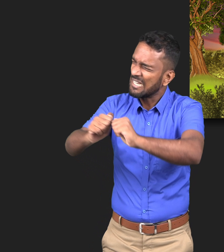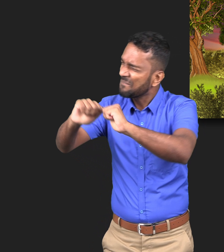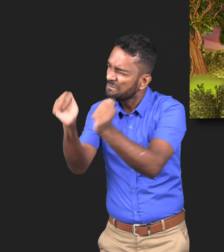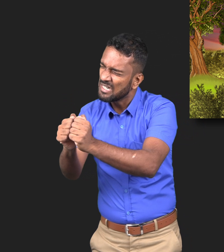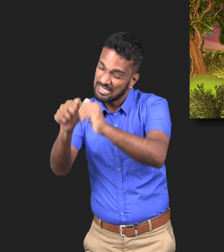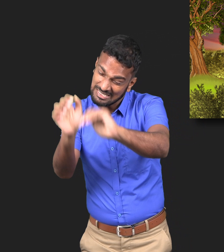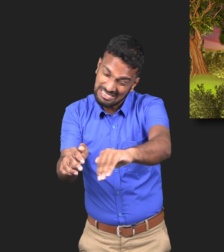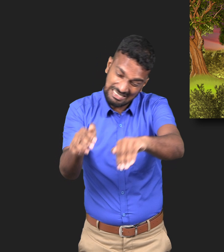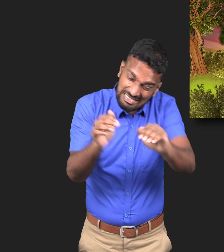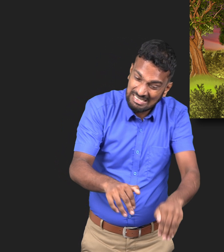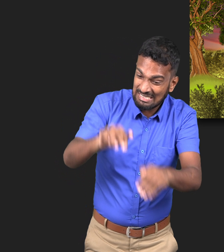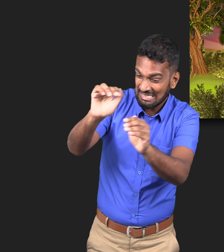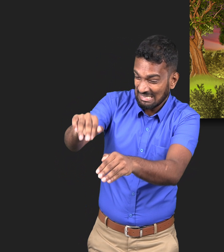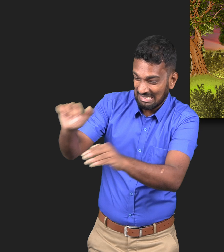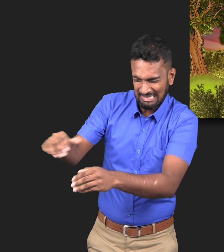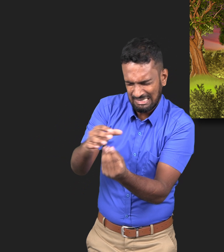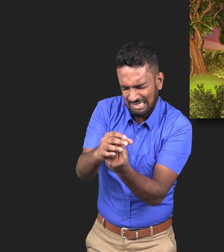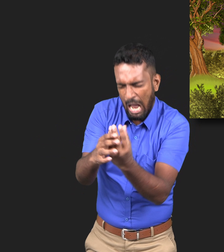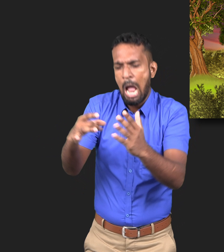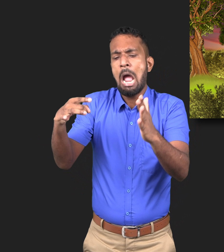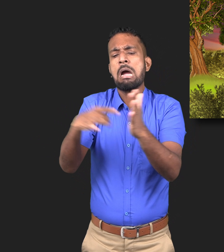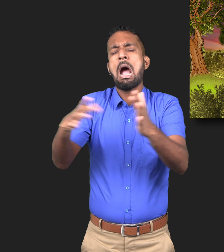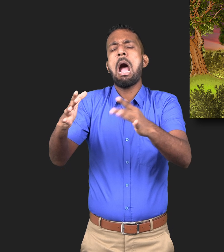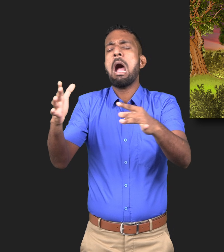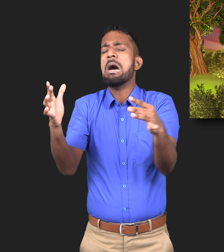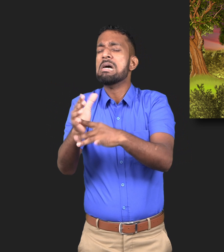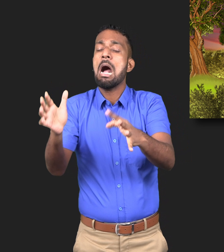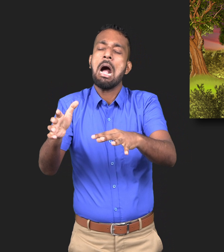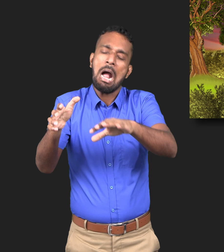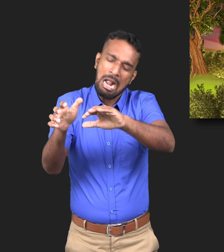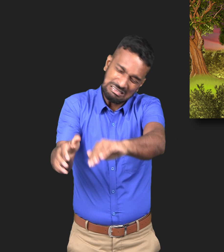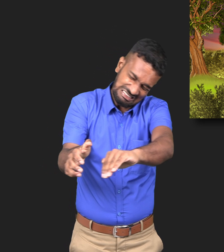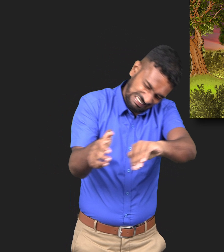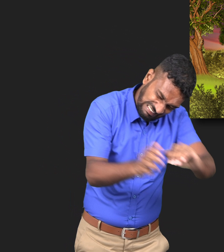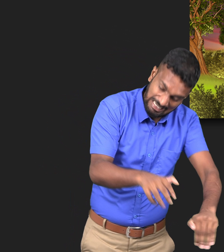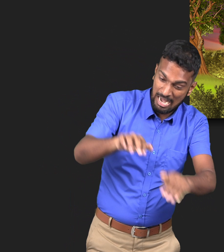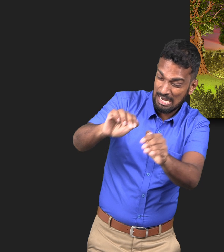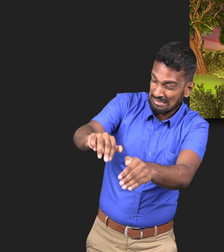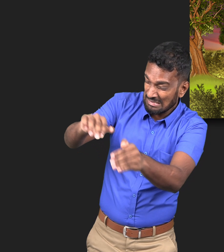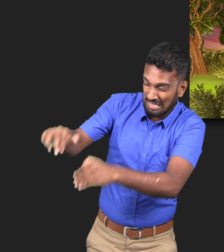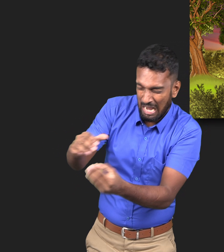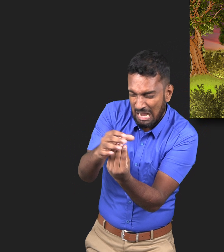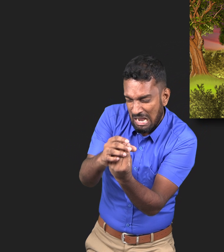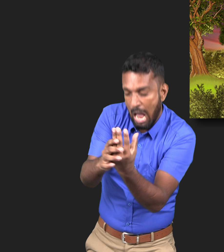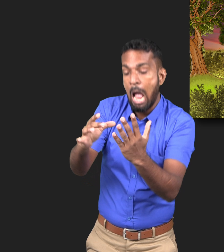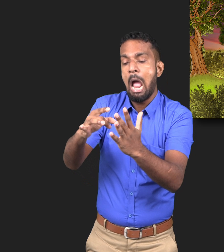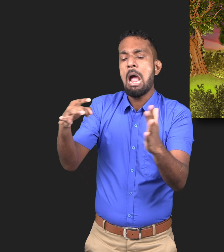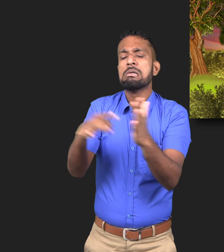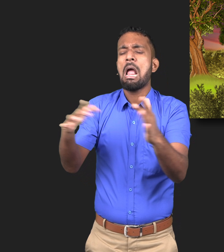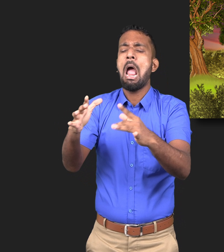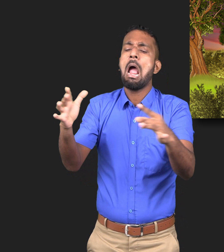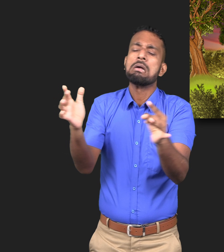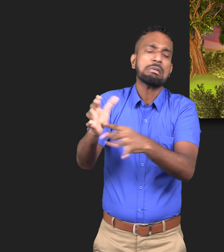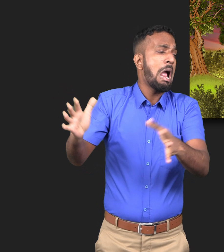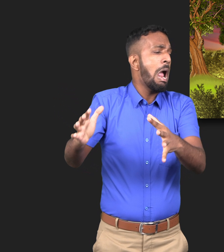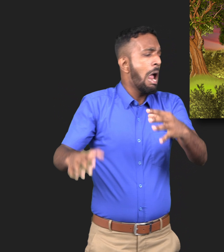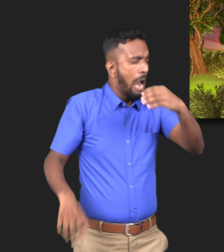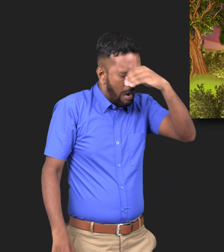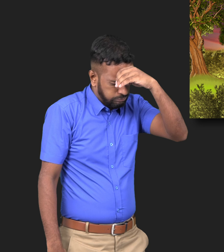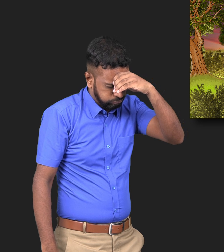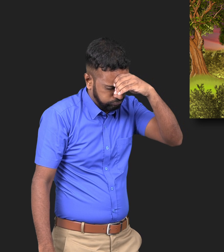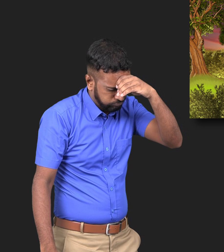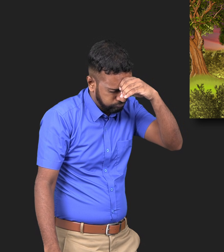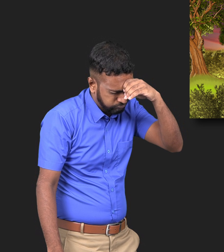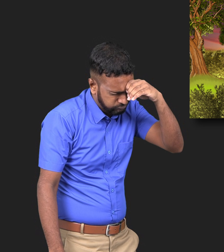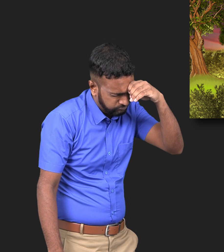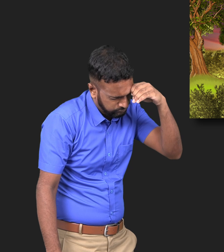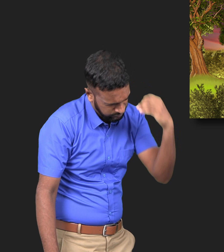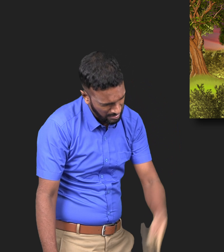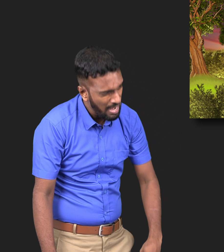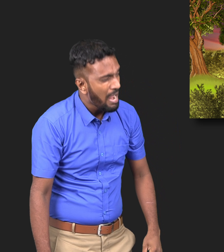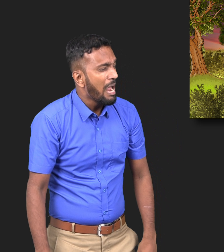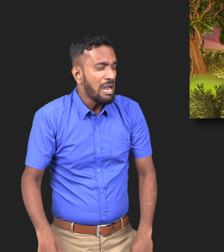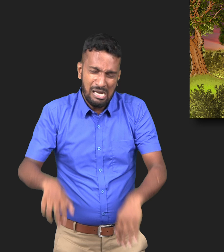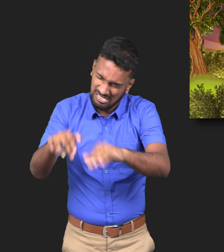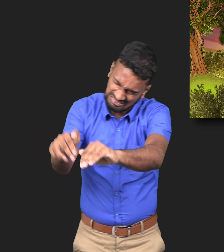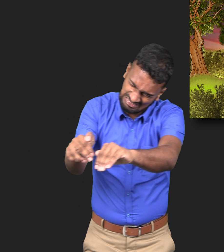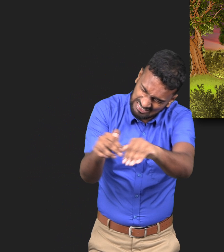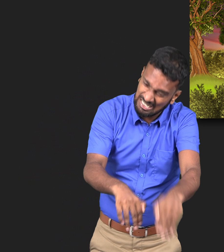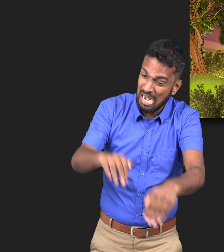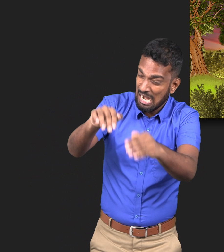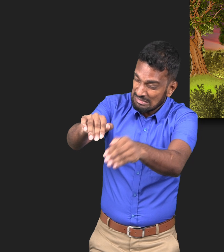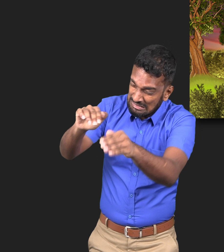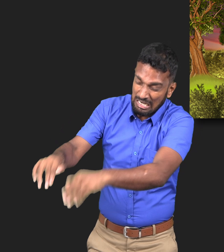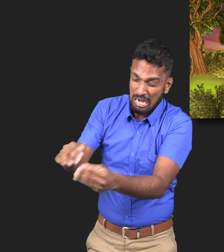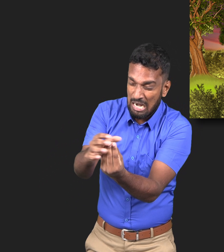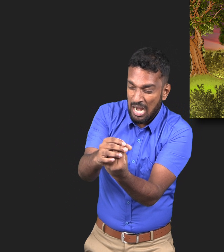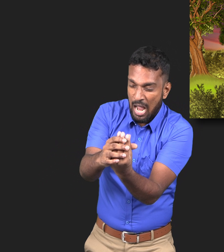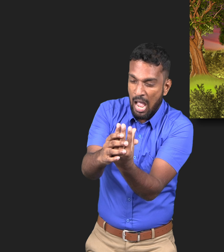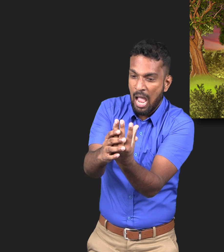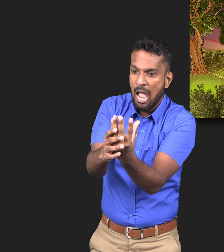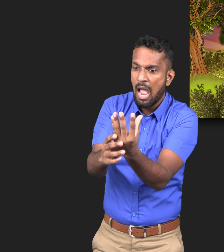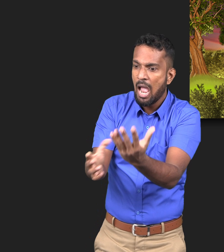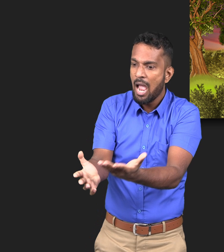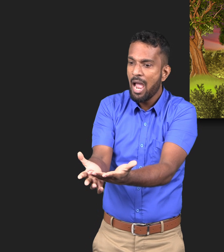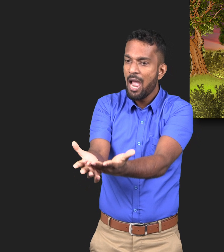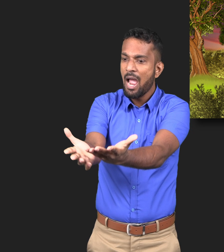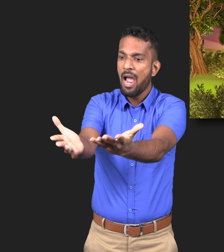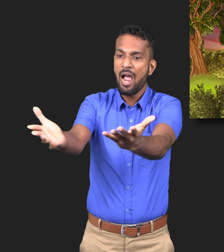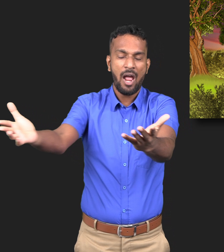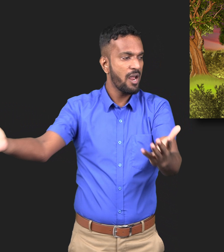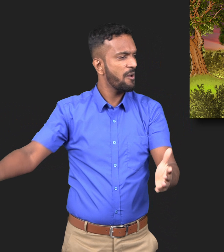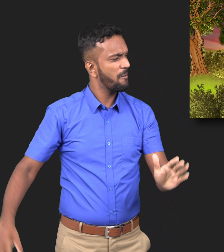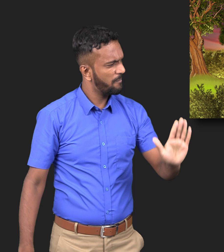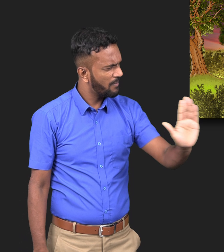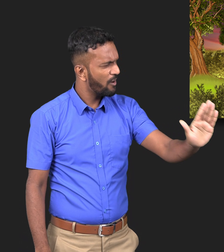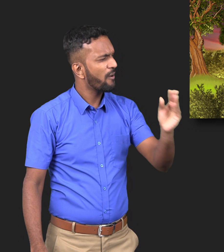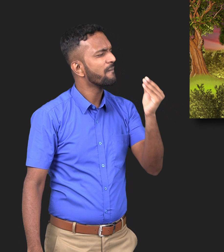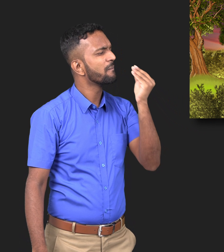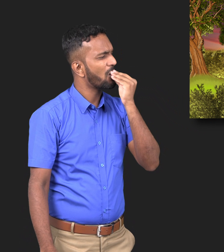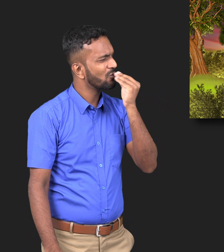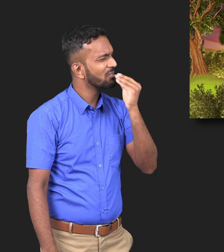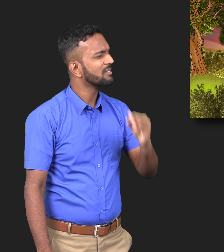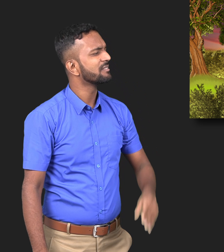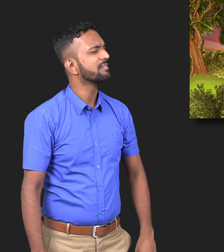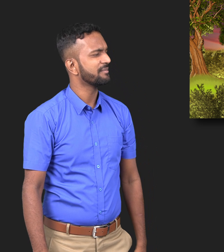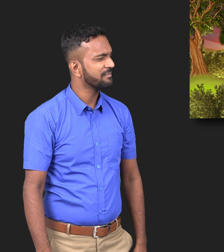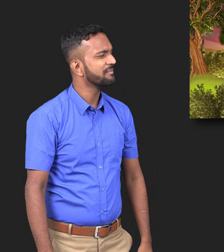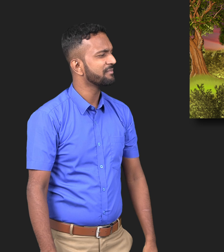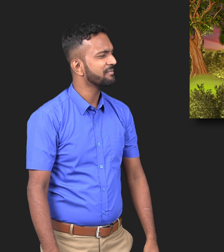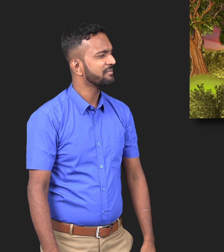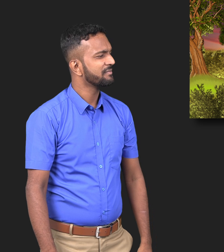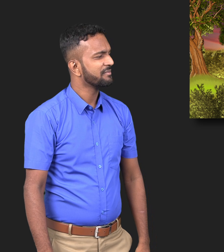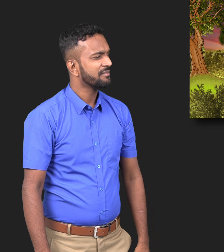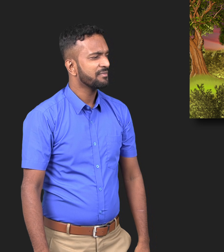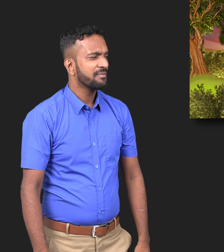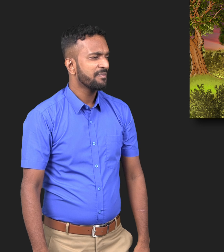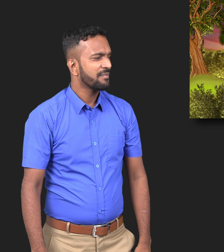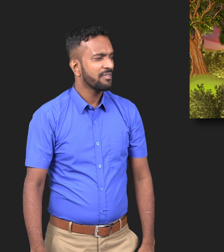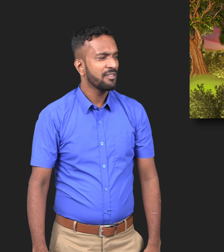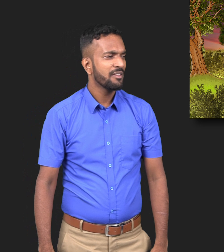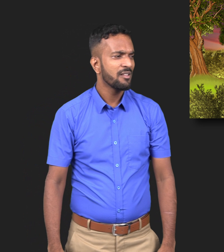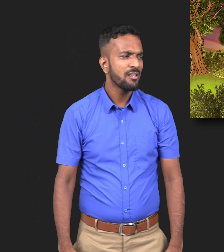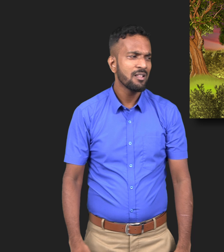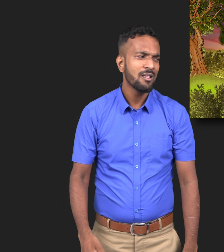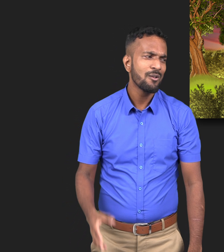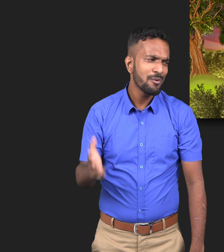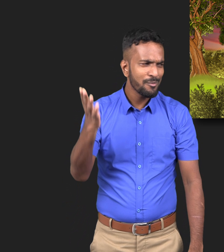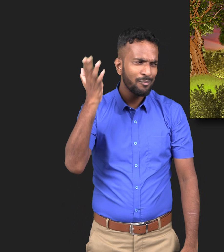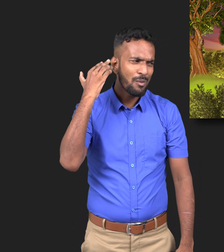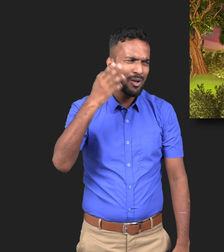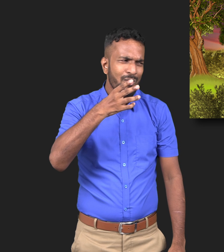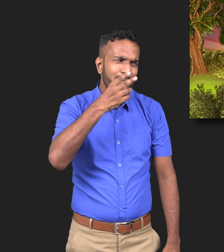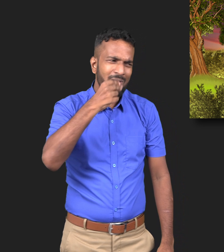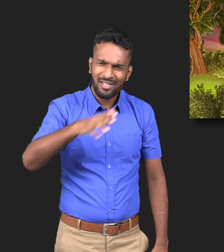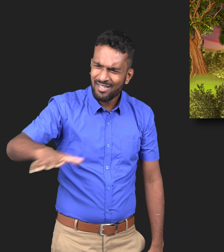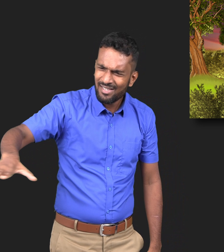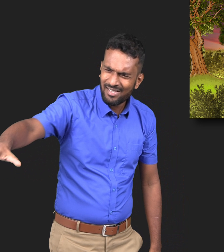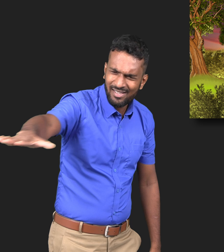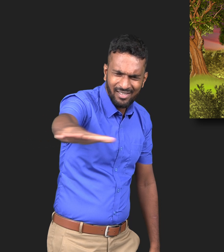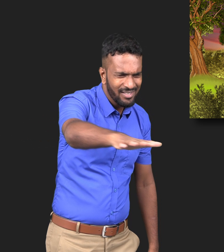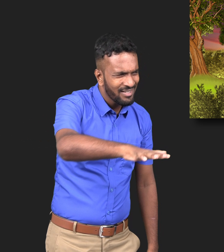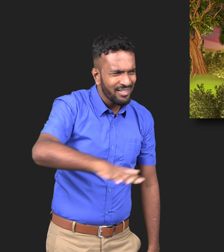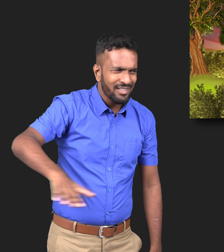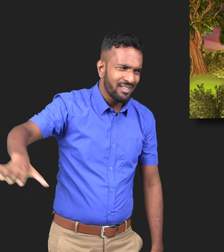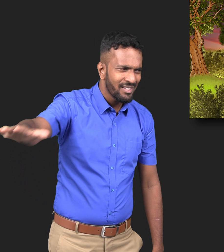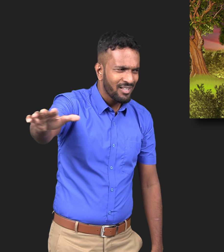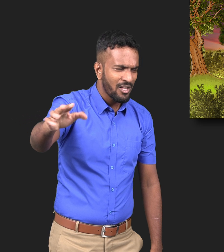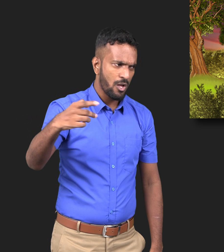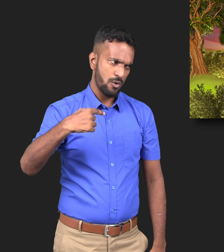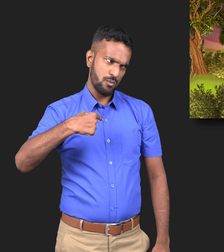Both thorns and thistles it will yield for you, and you will eat the plants of the field.